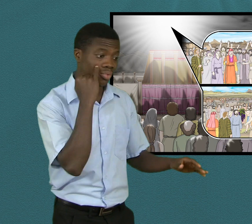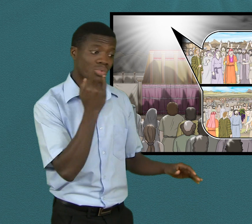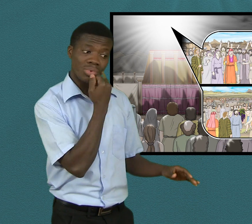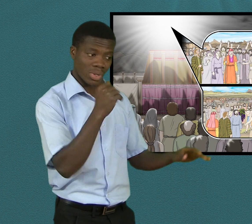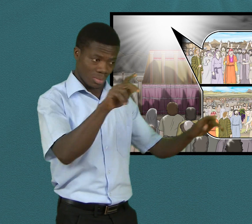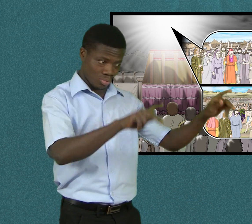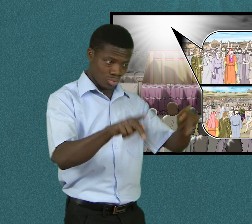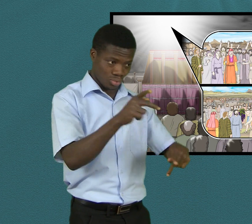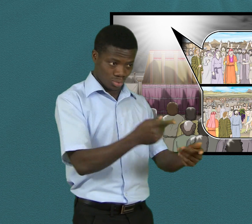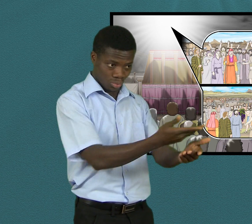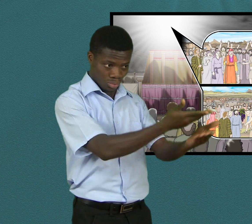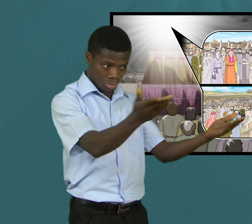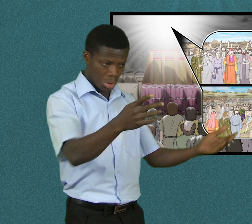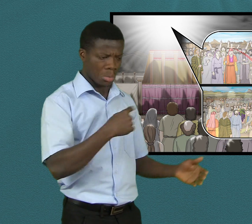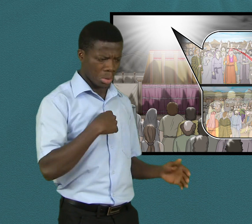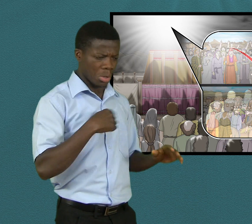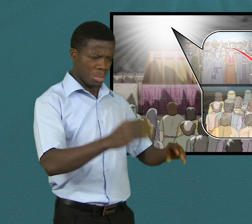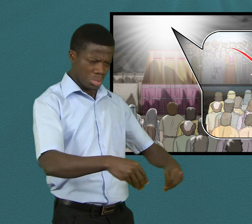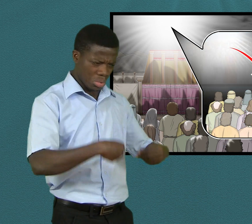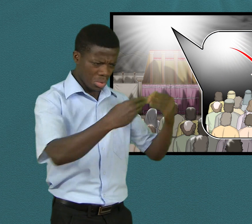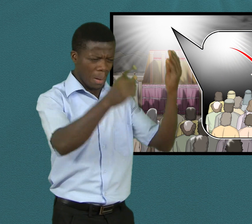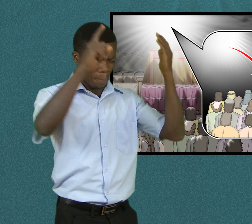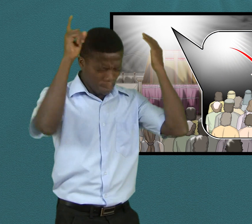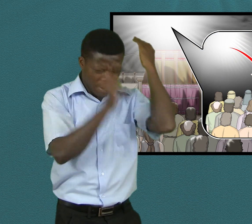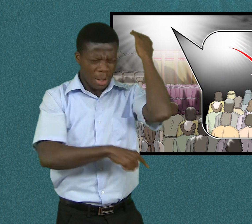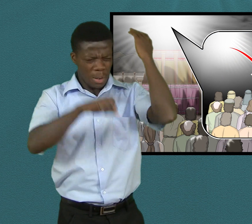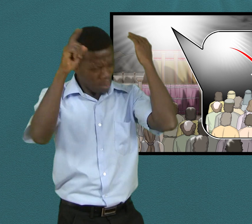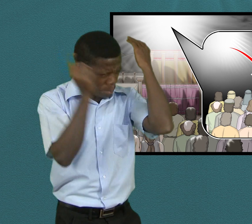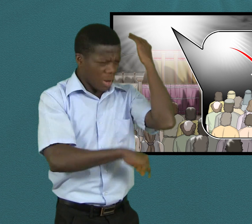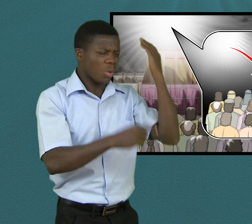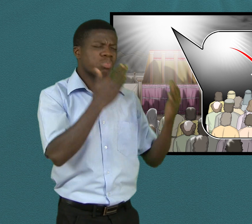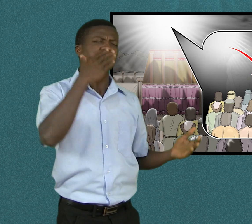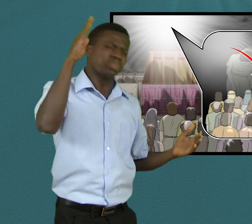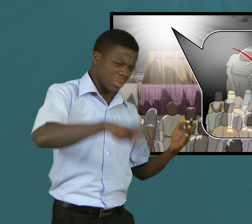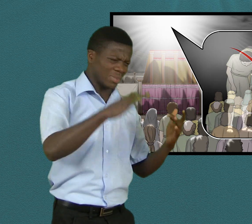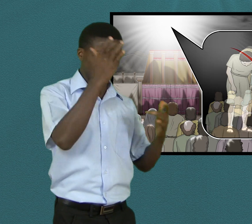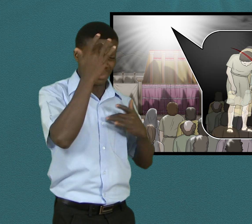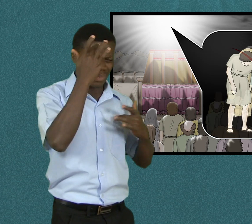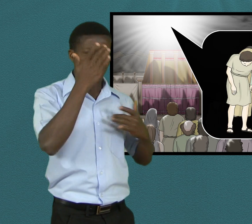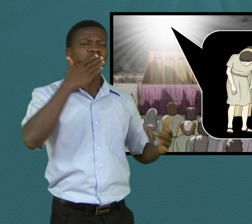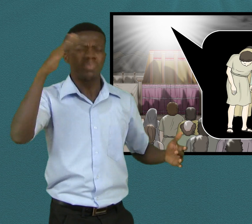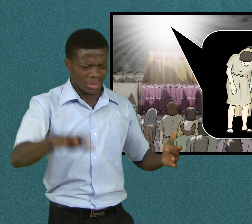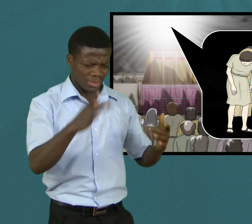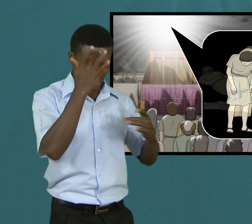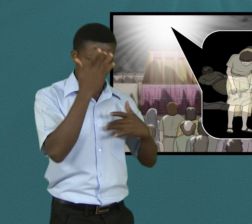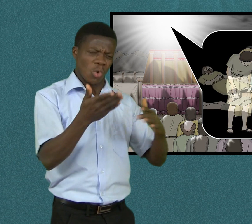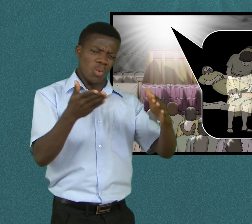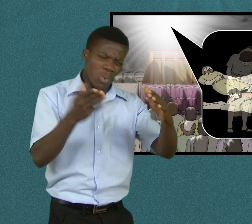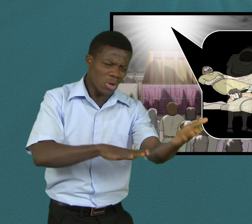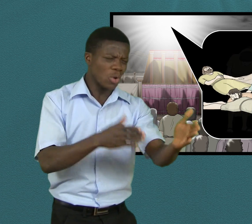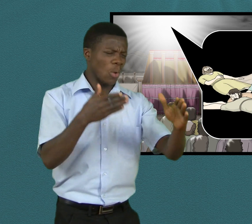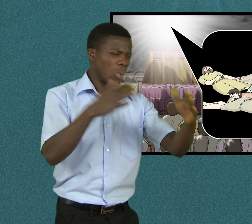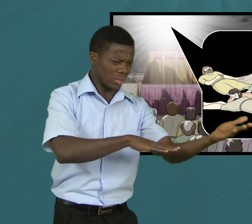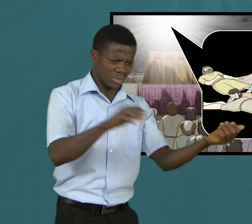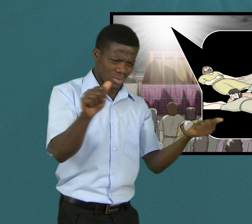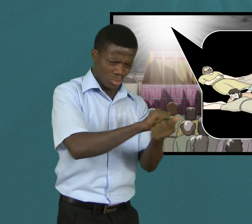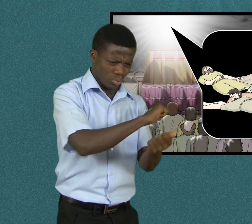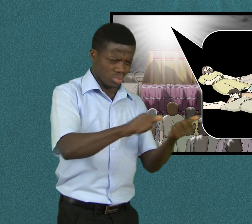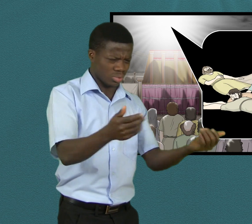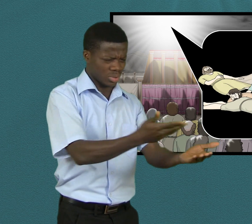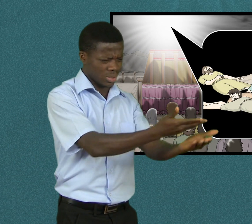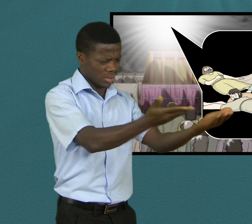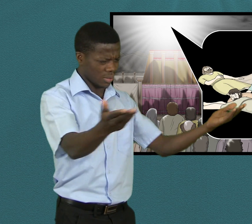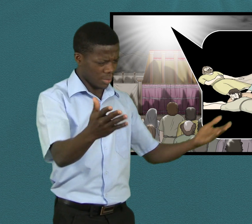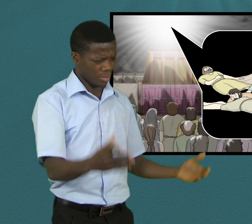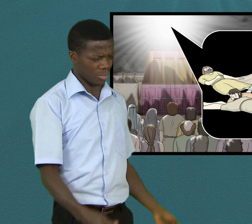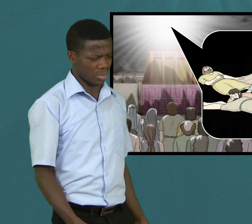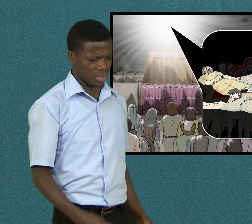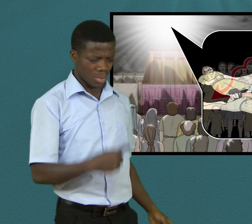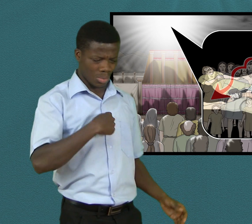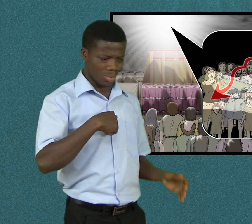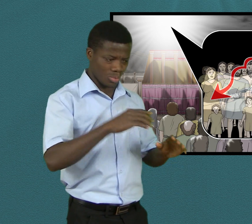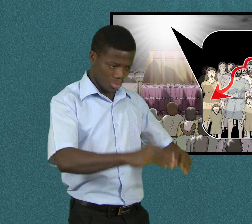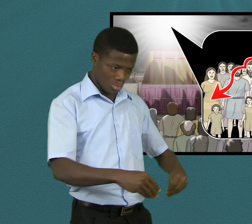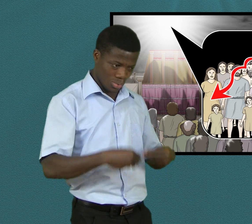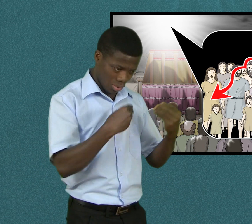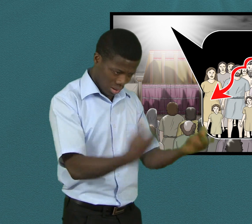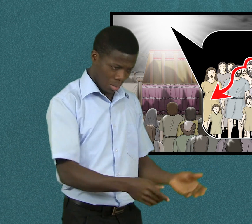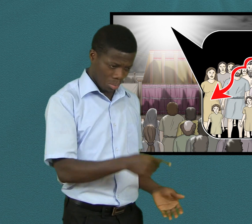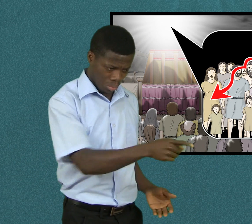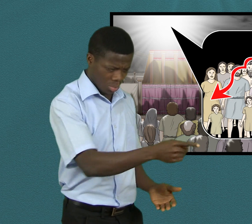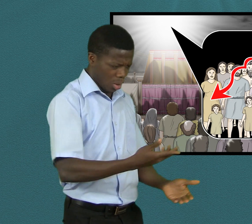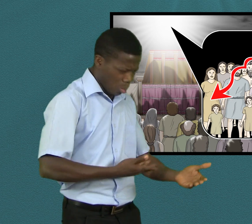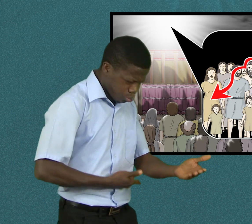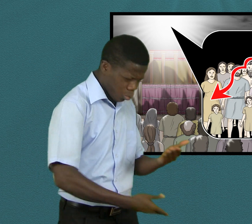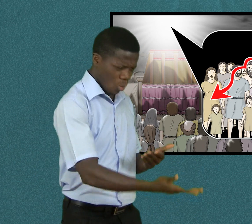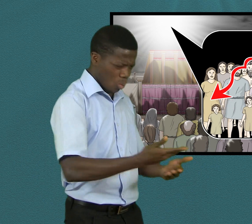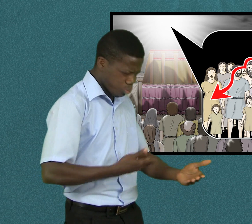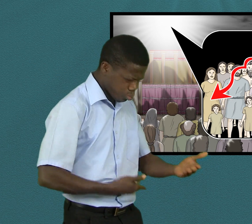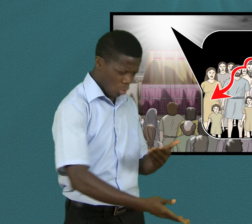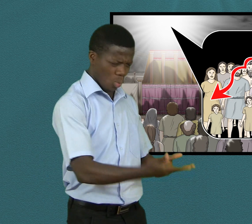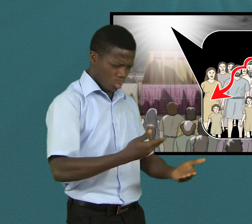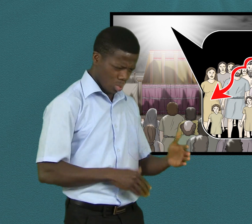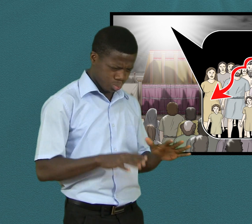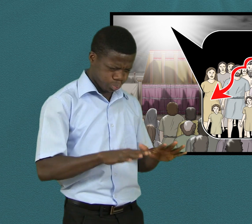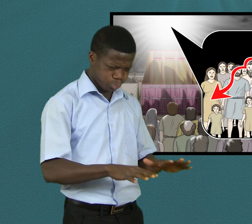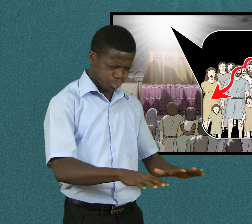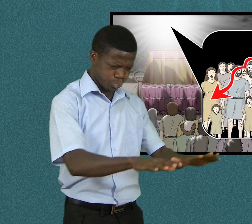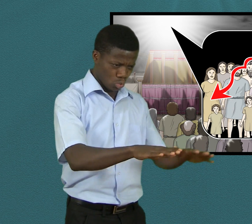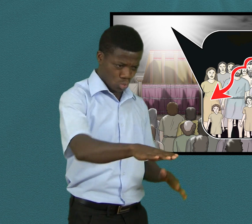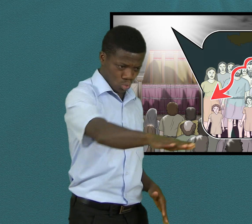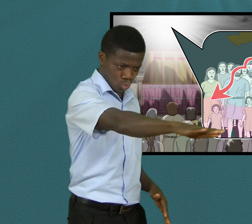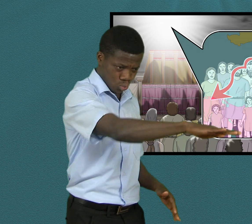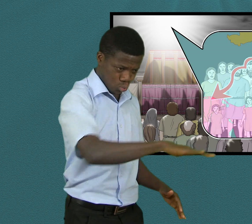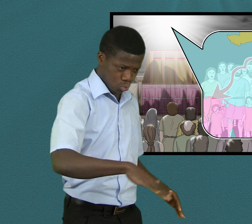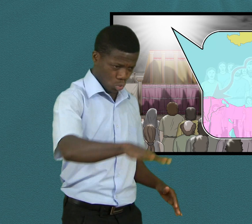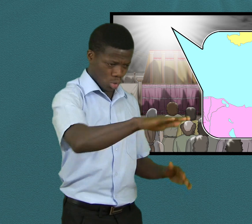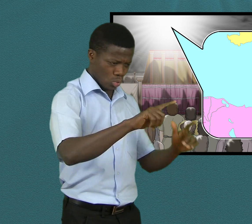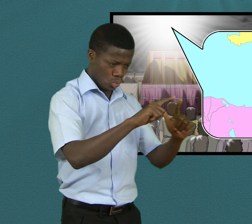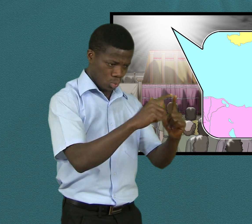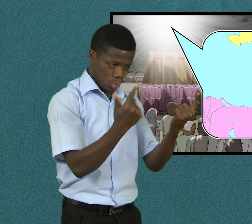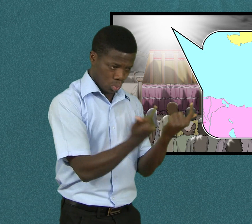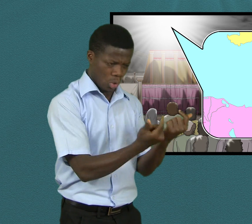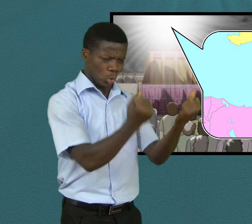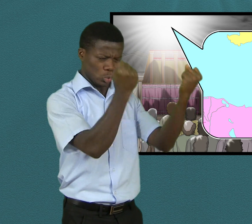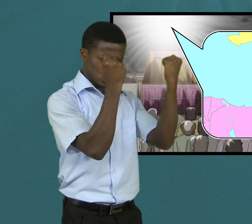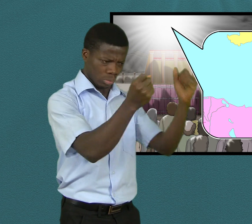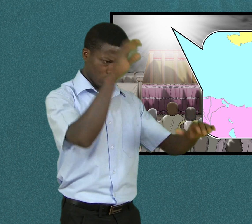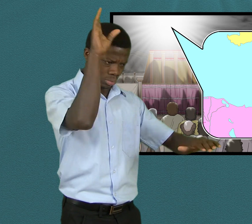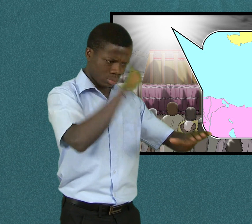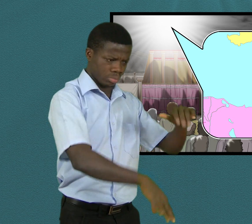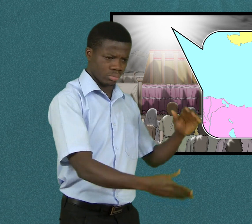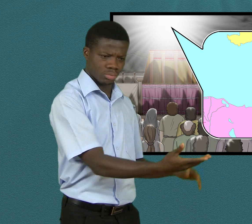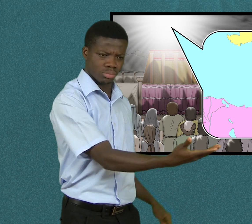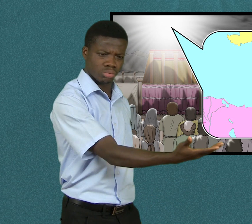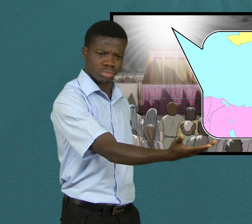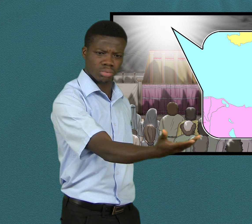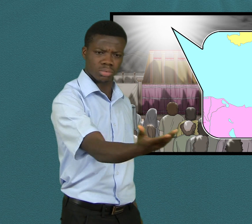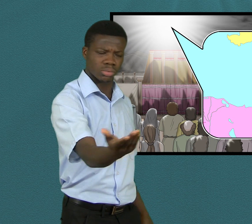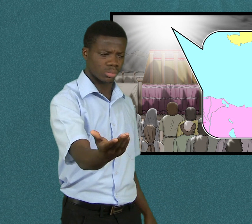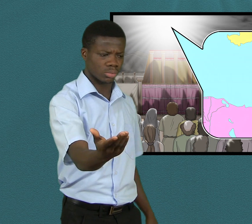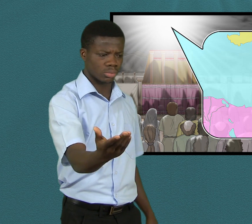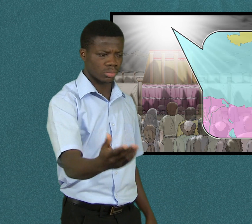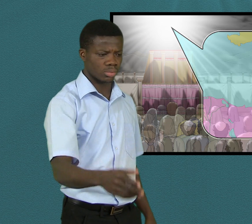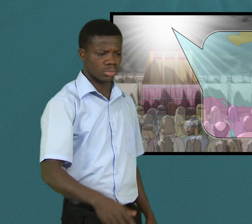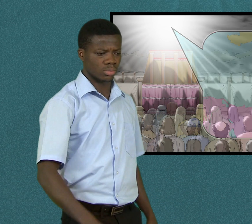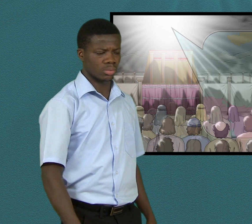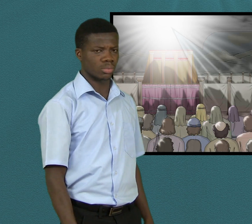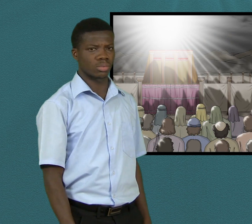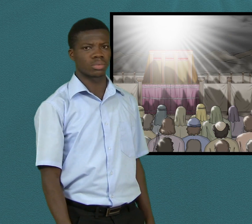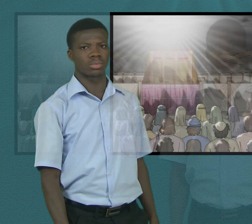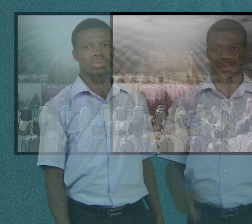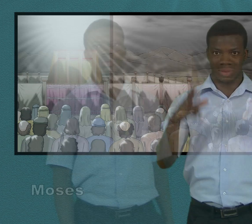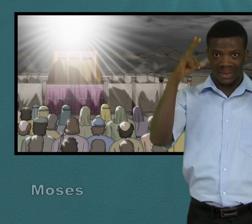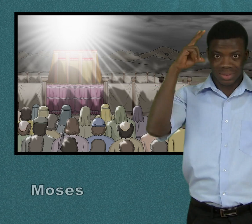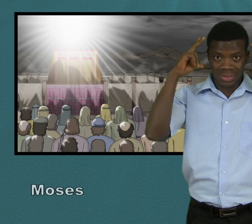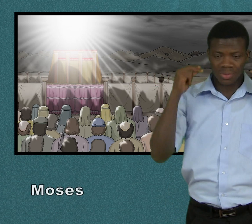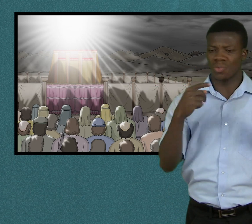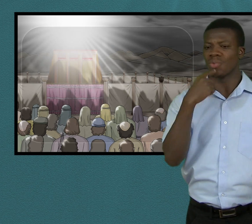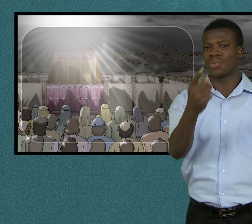I will strike them with a plague and destroy them—and I will make you into a nation greater and mightier than they are.”